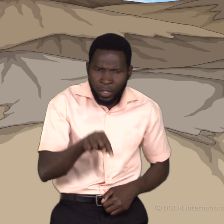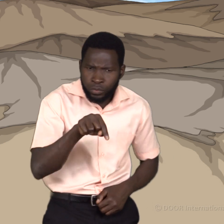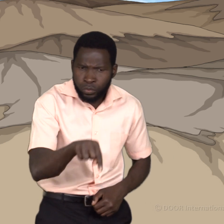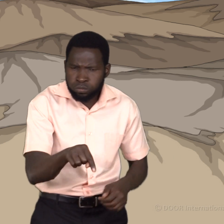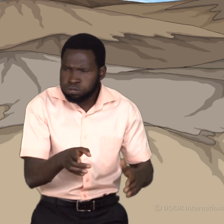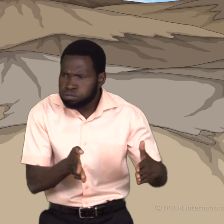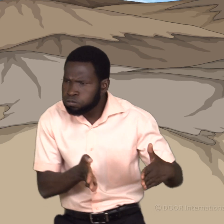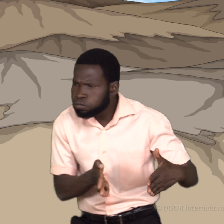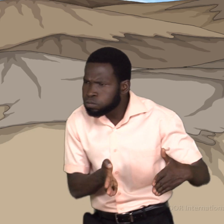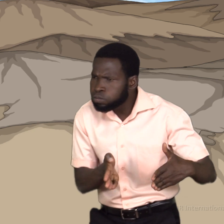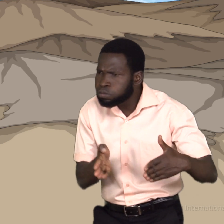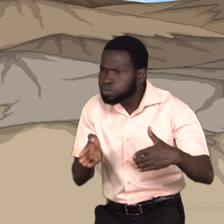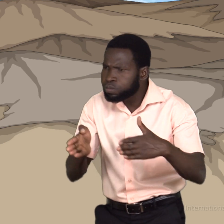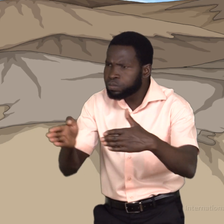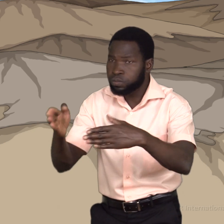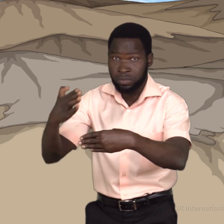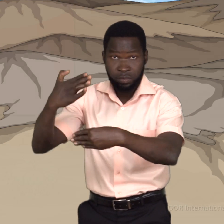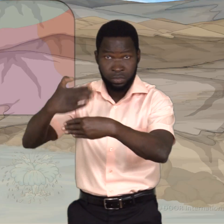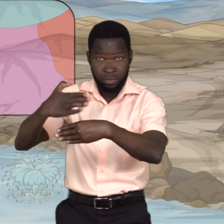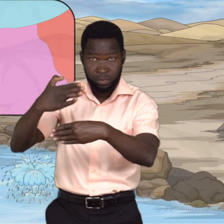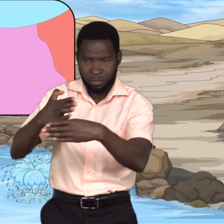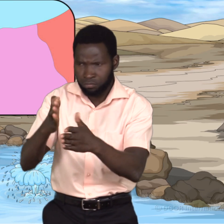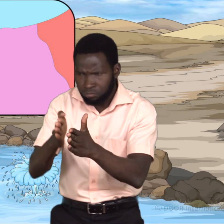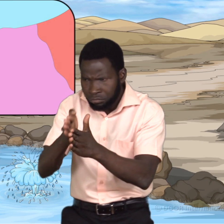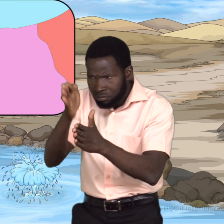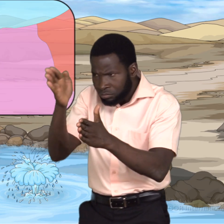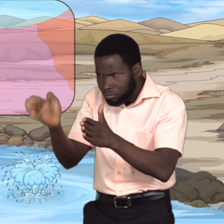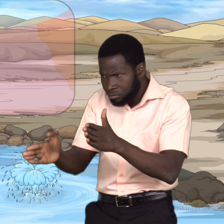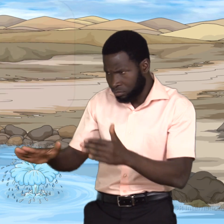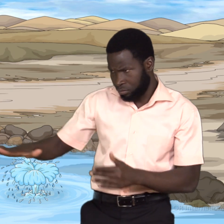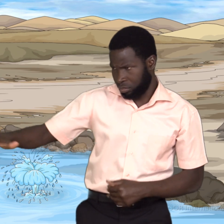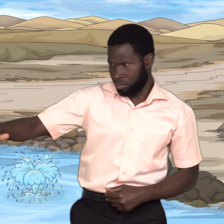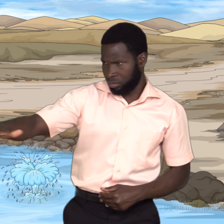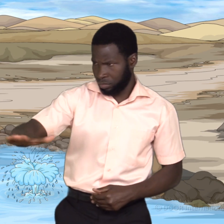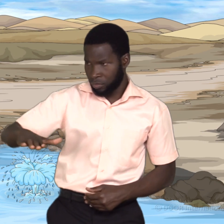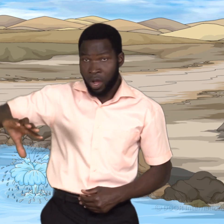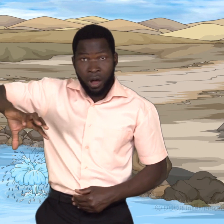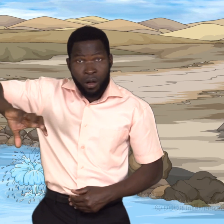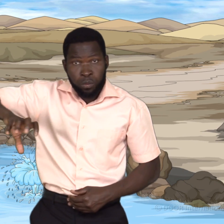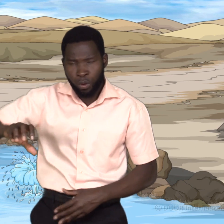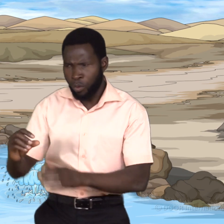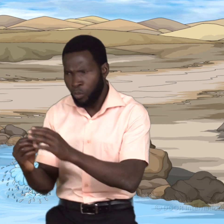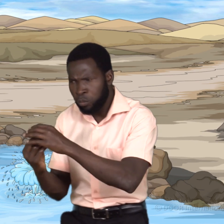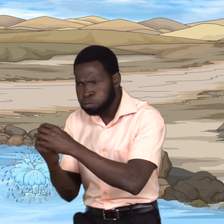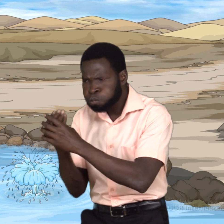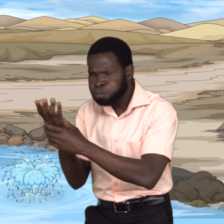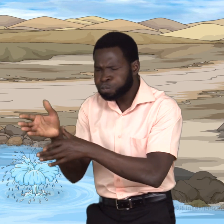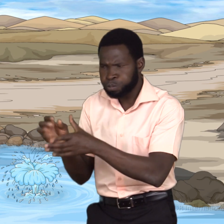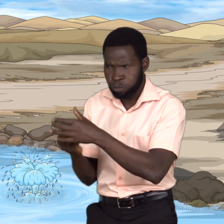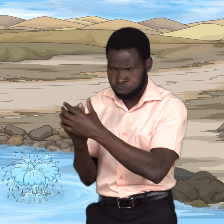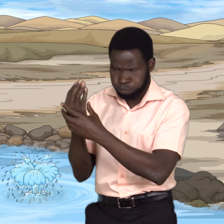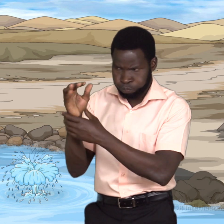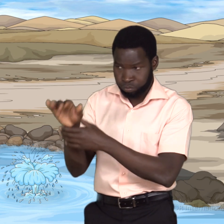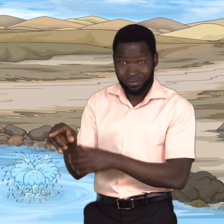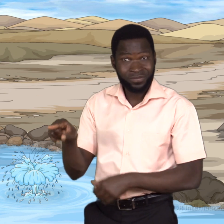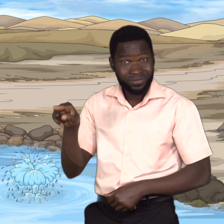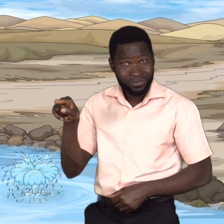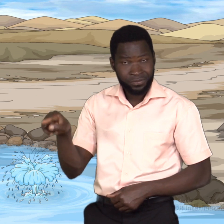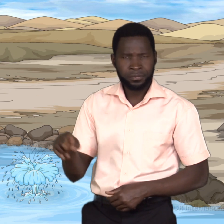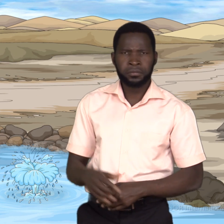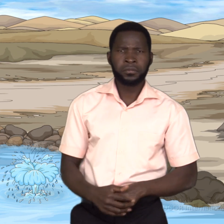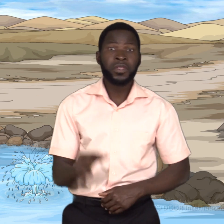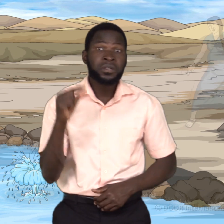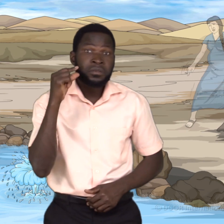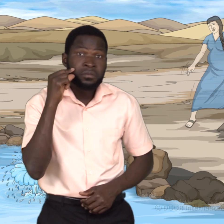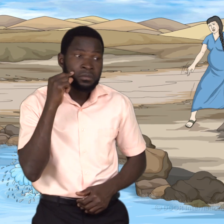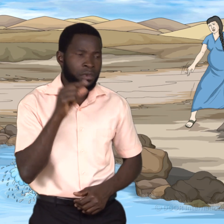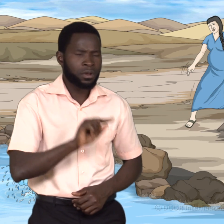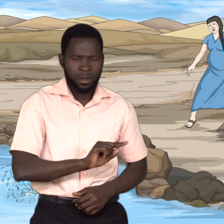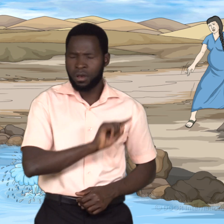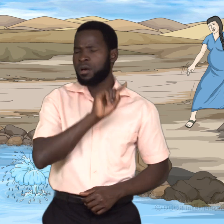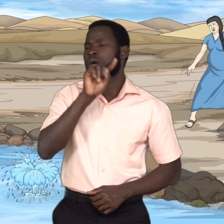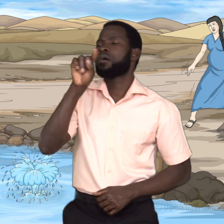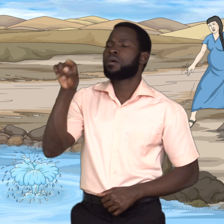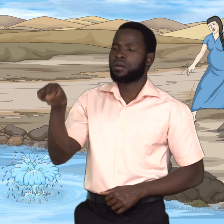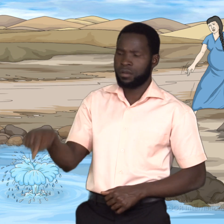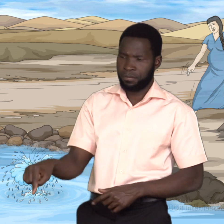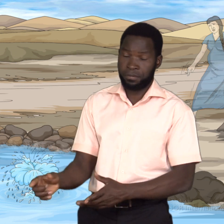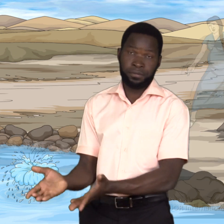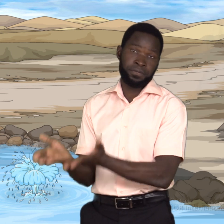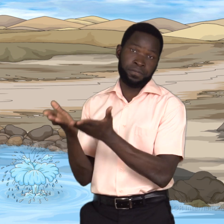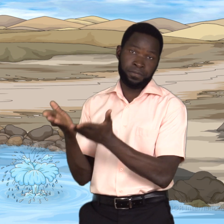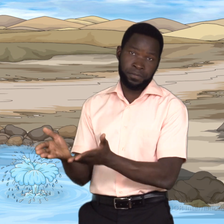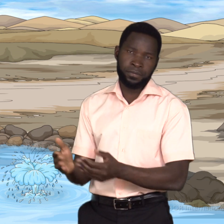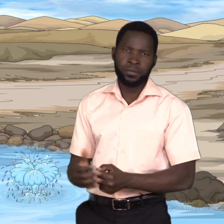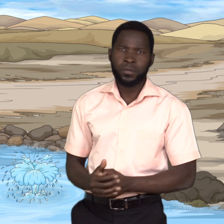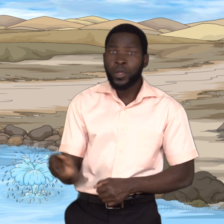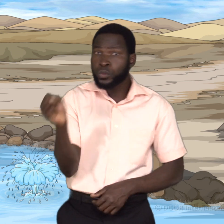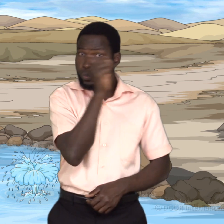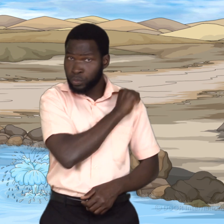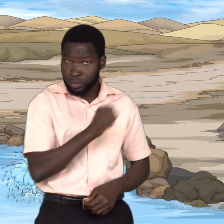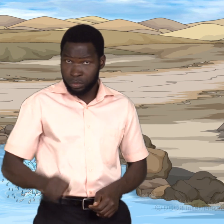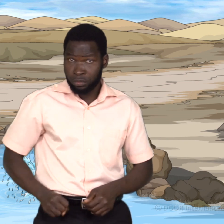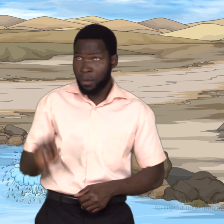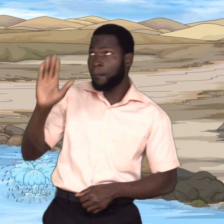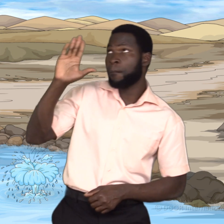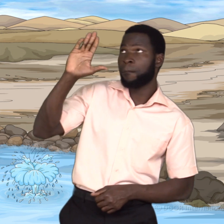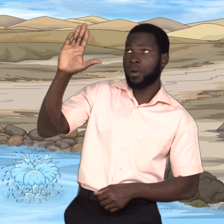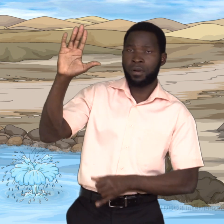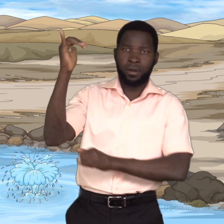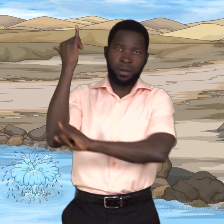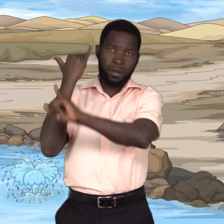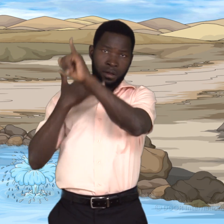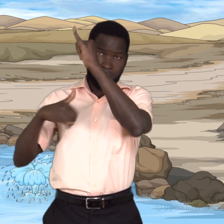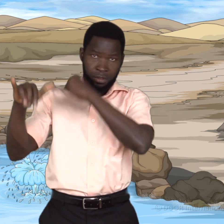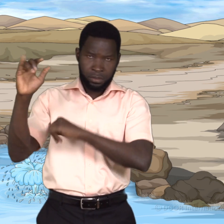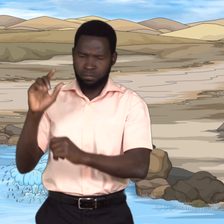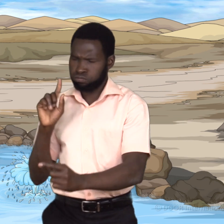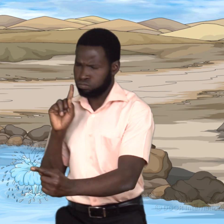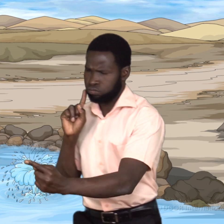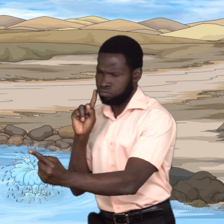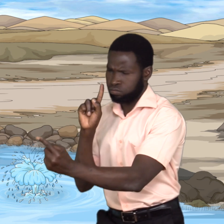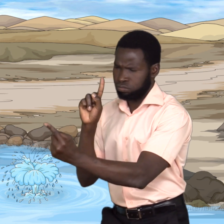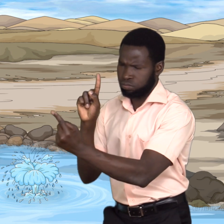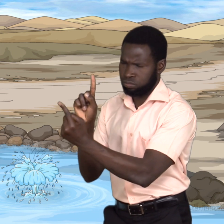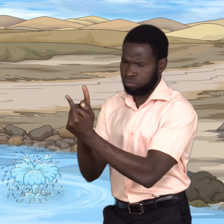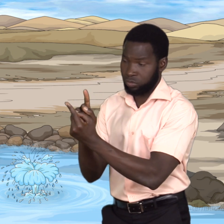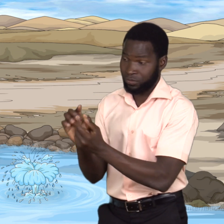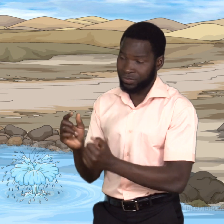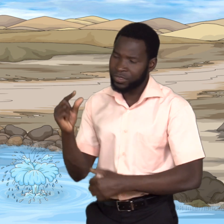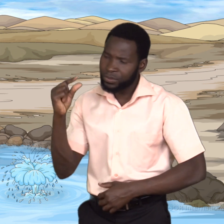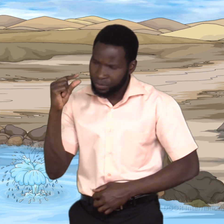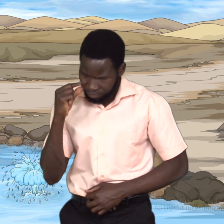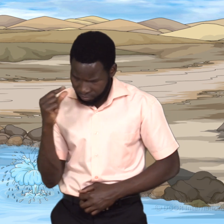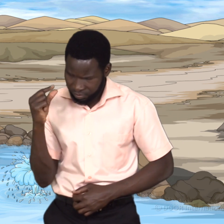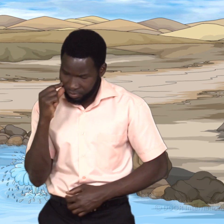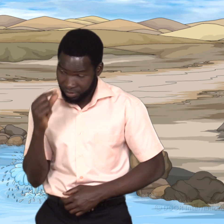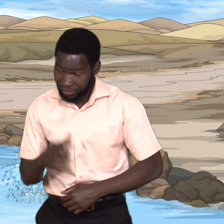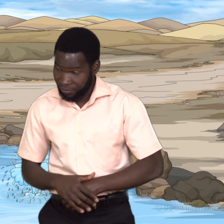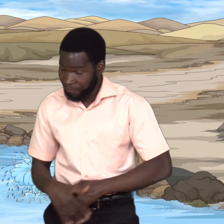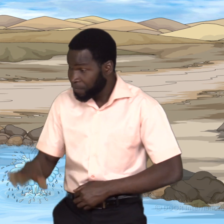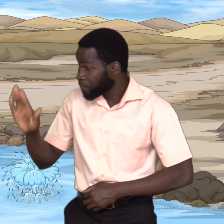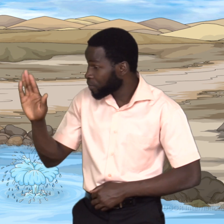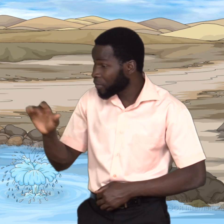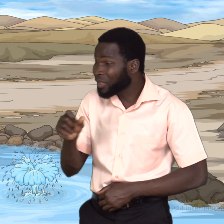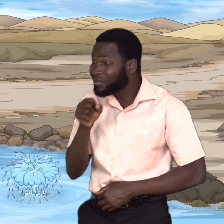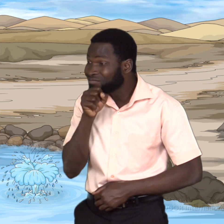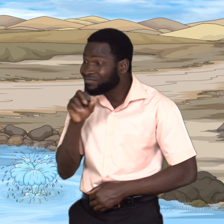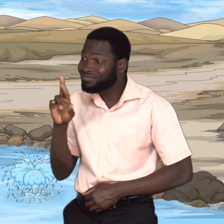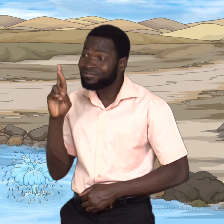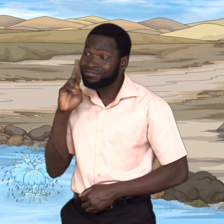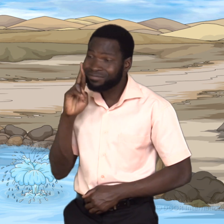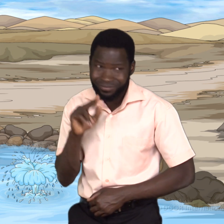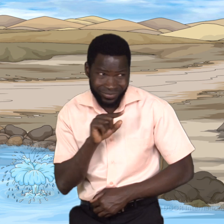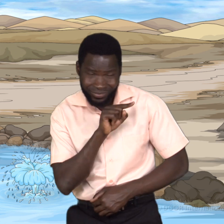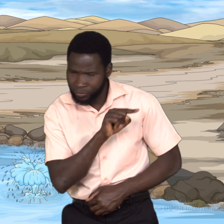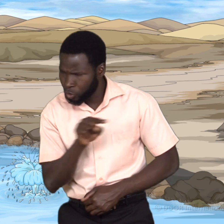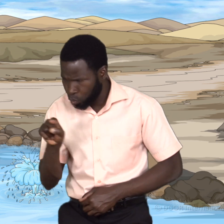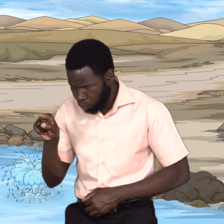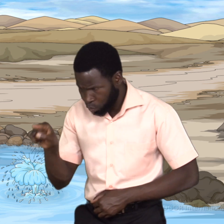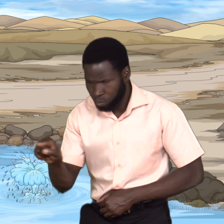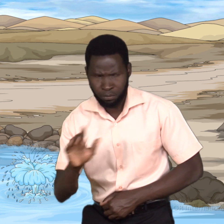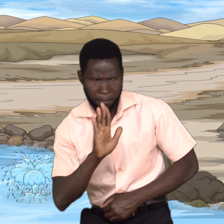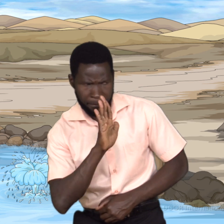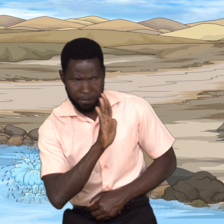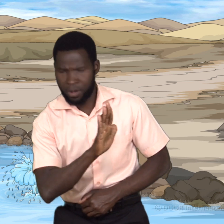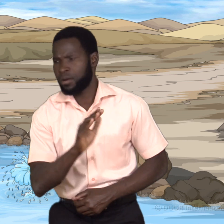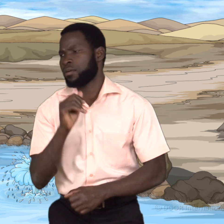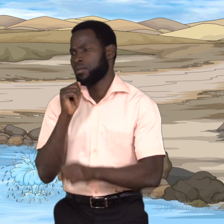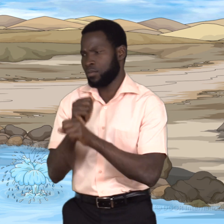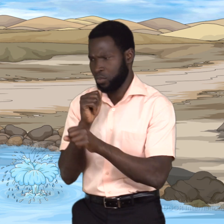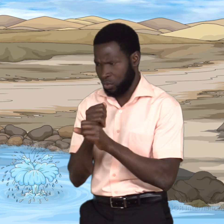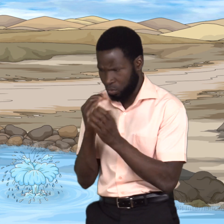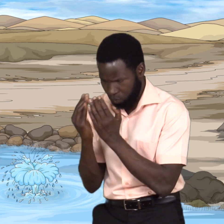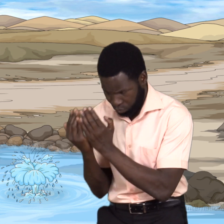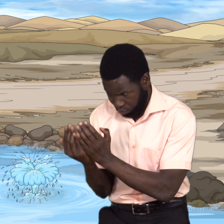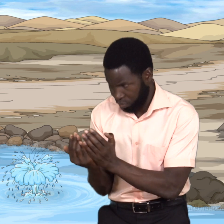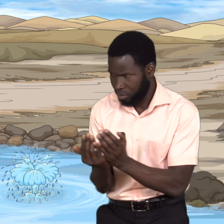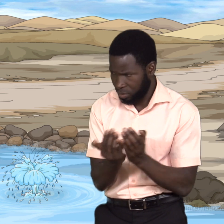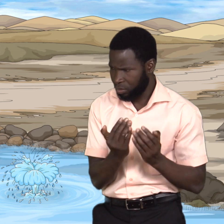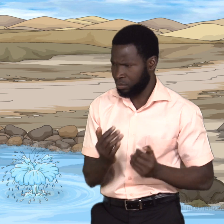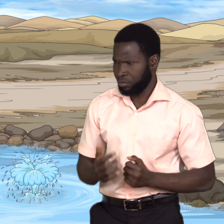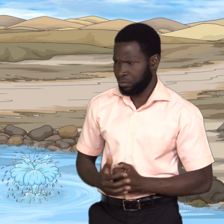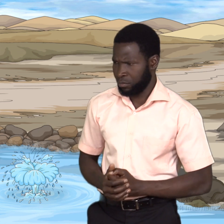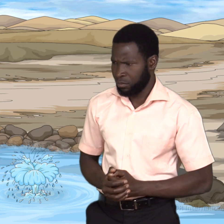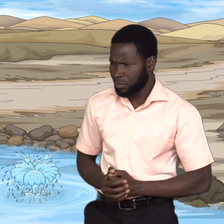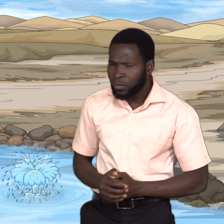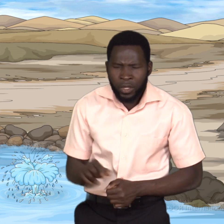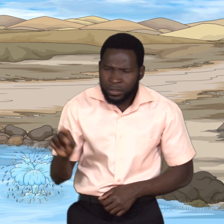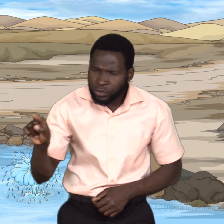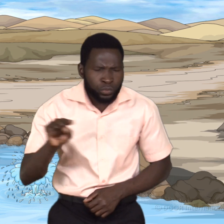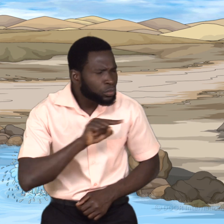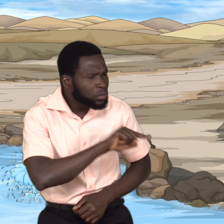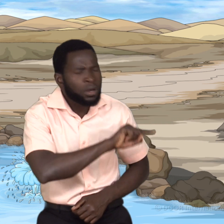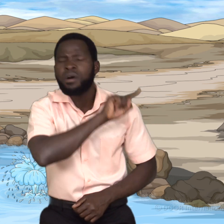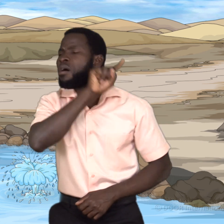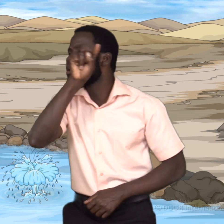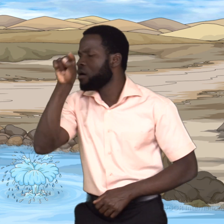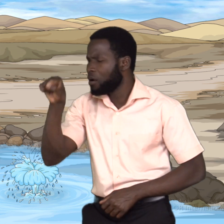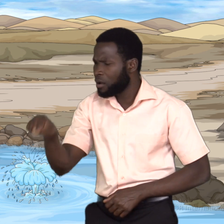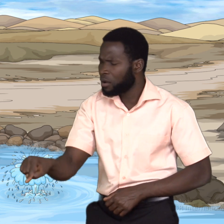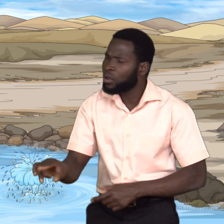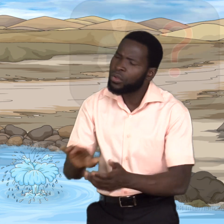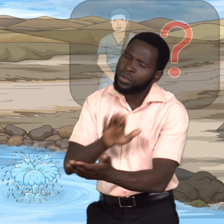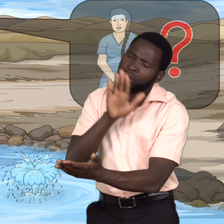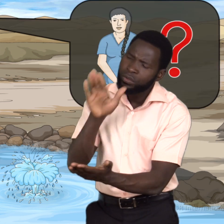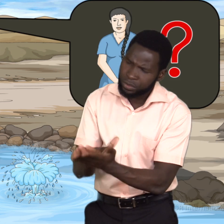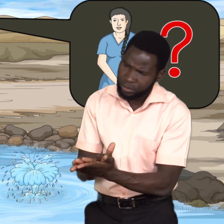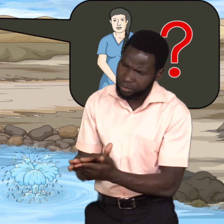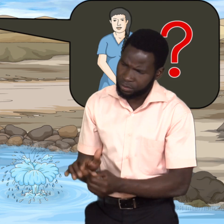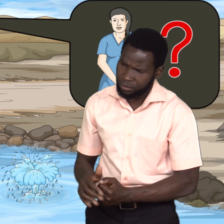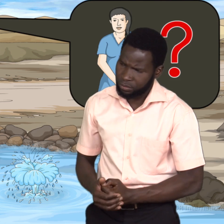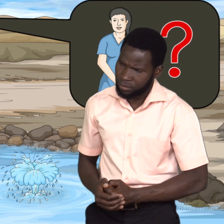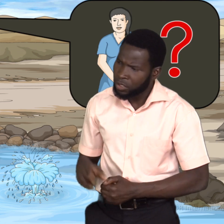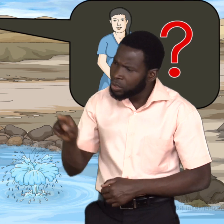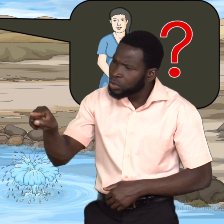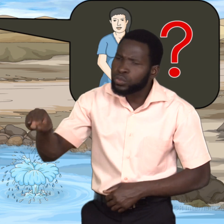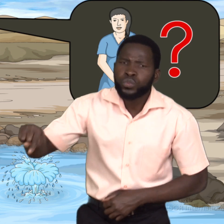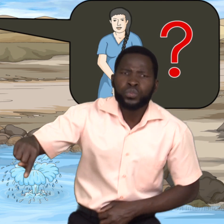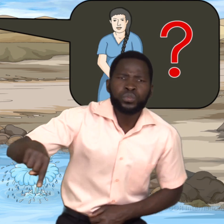Now the angel of the LORD found Hagar by a spring of water in the desert—the spring along the road to Shur.